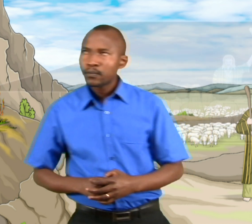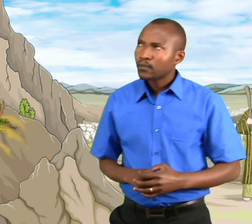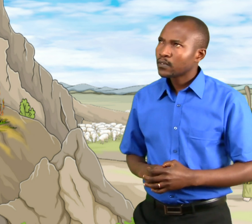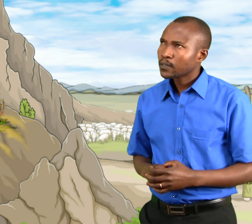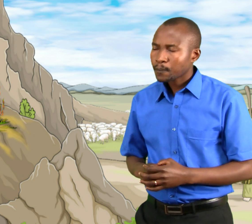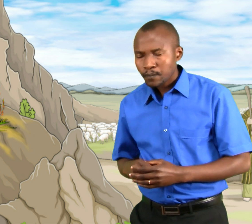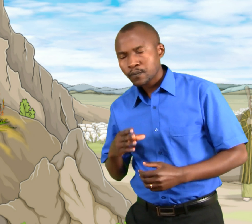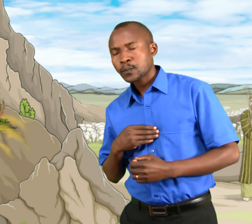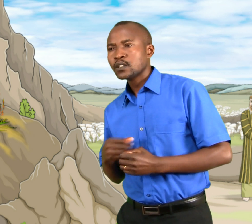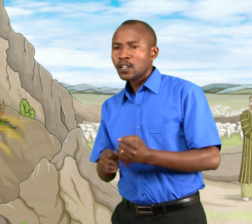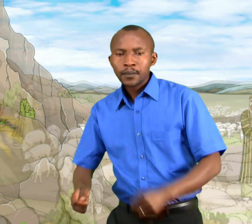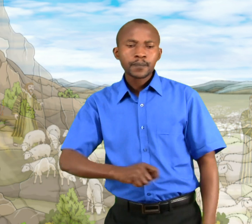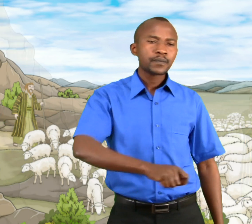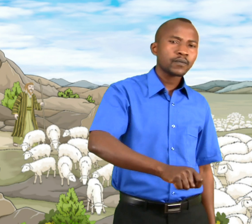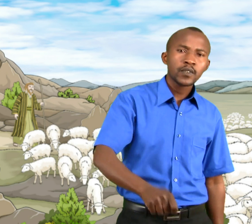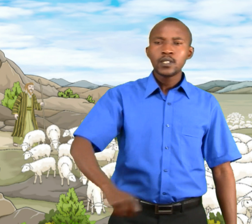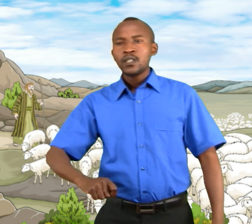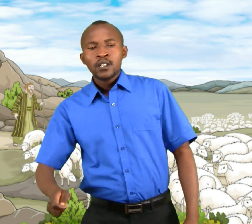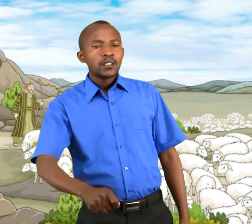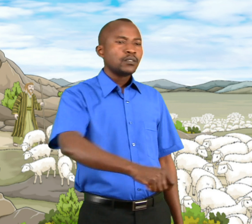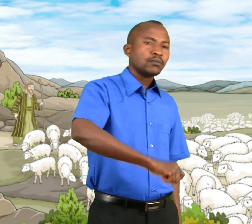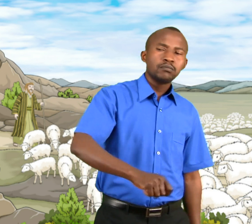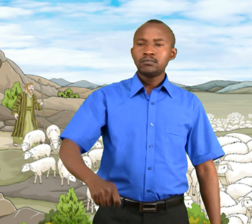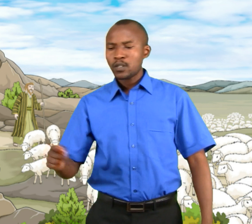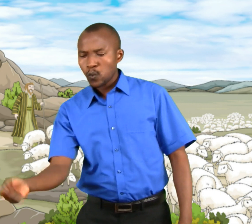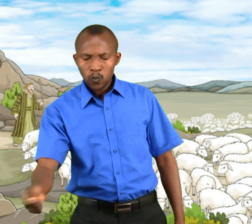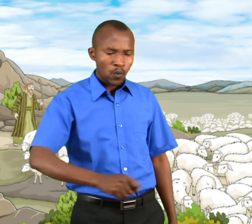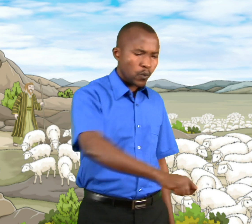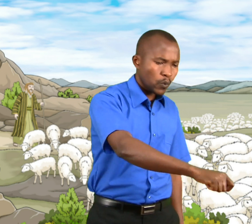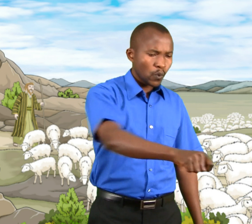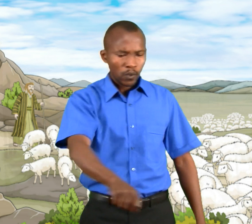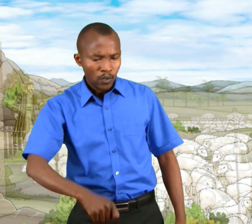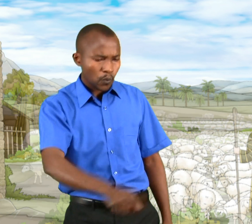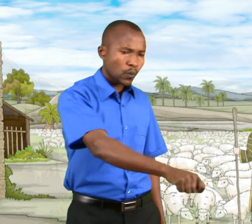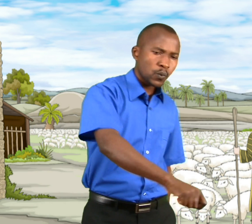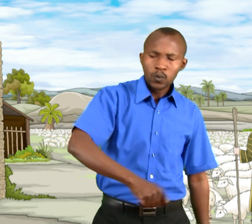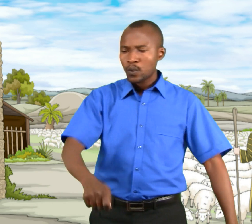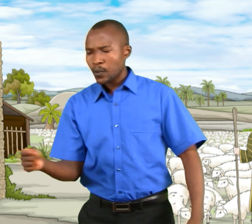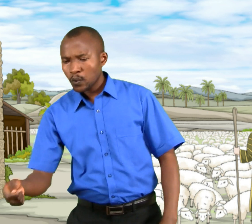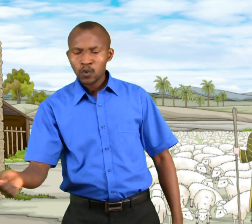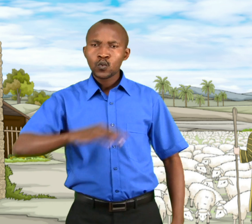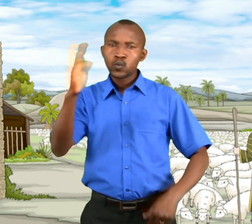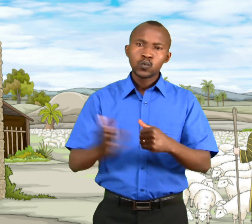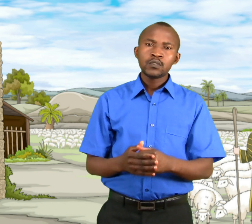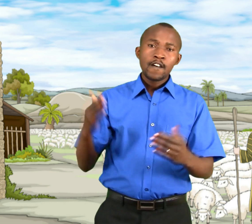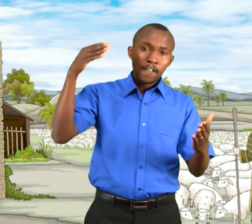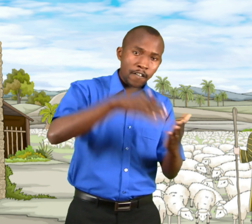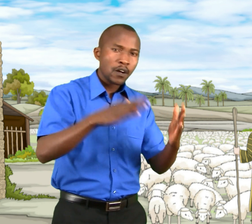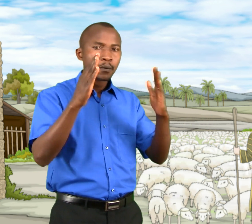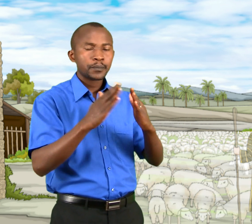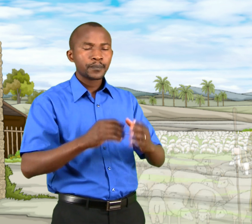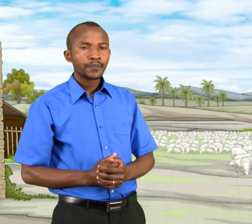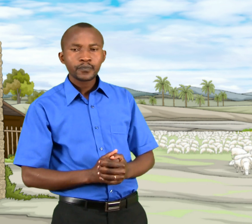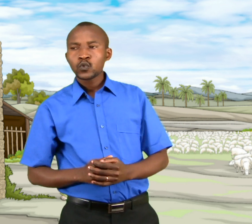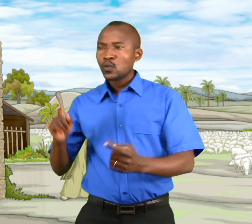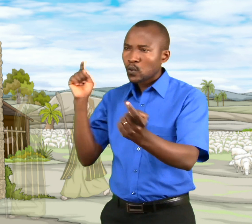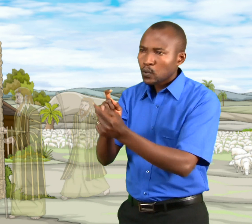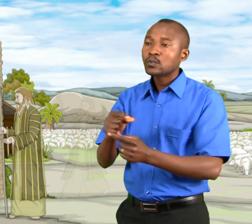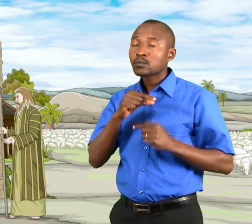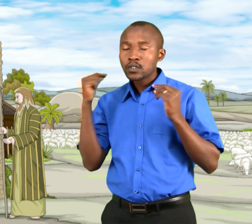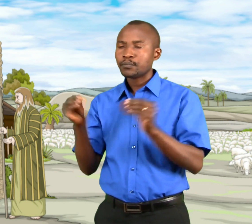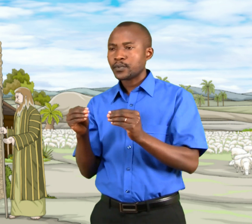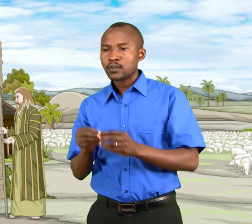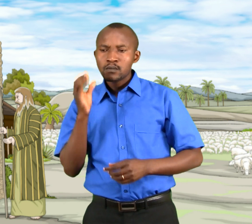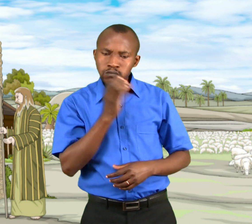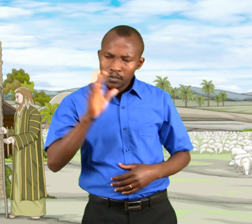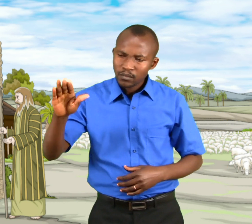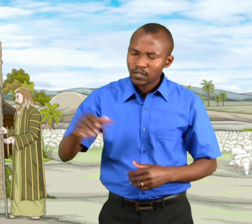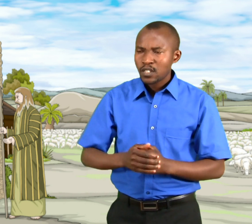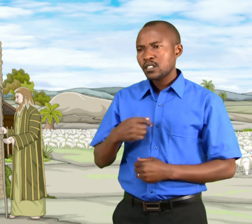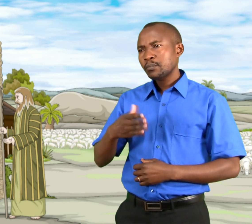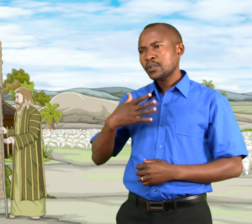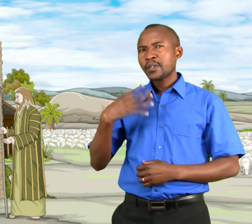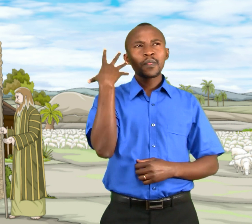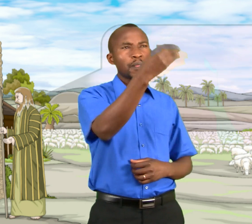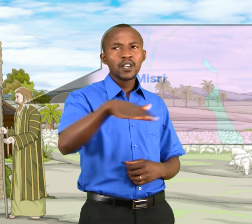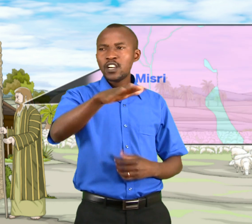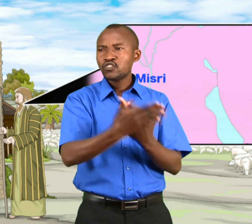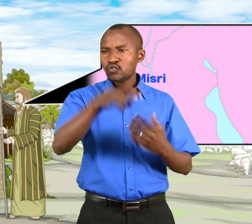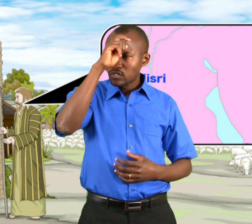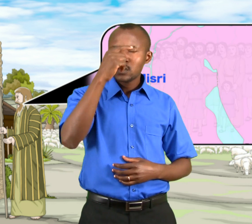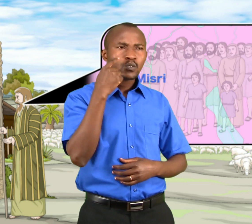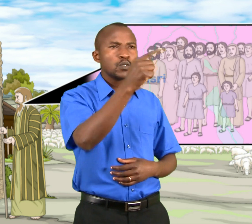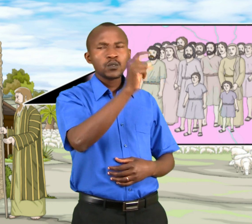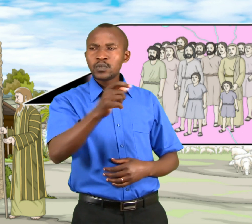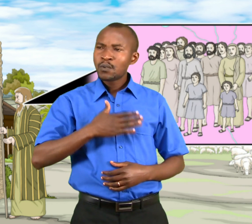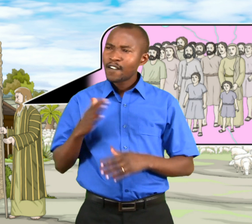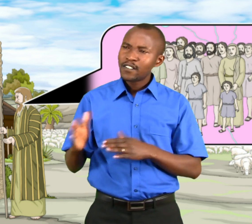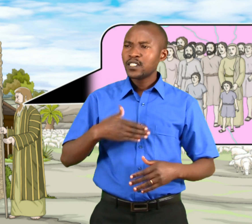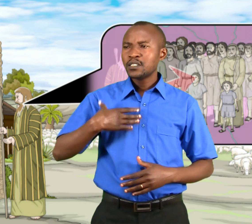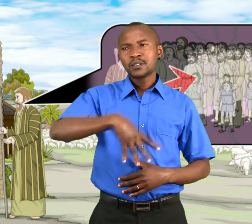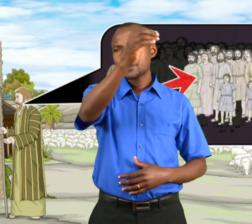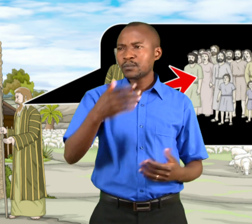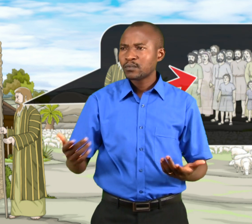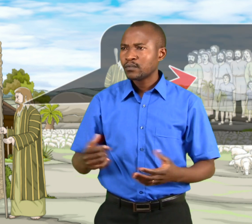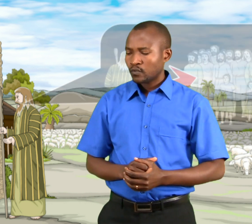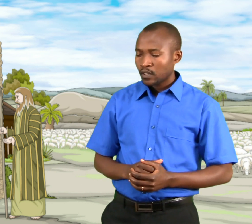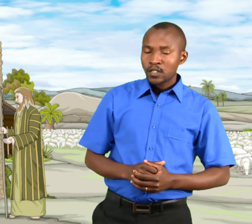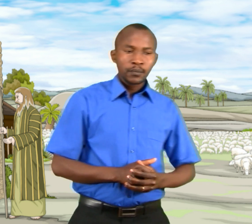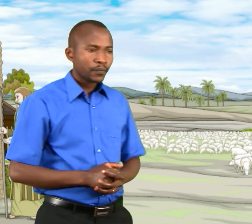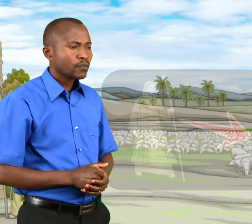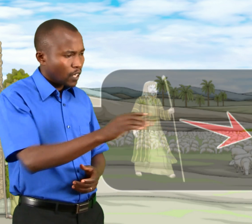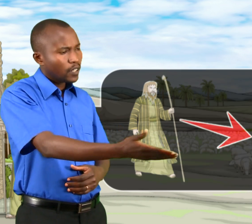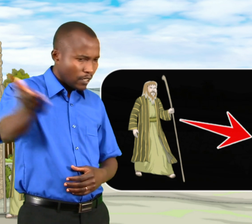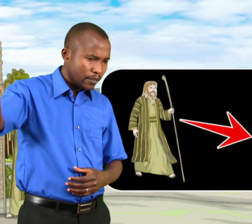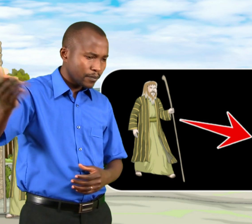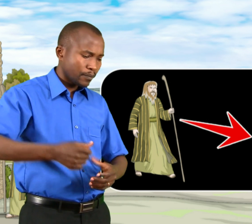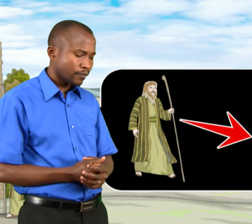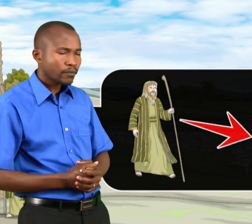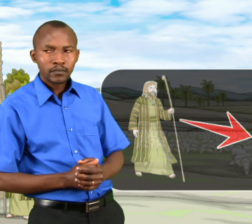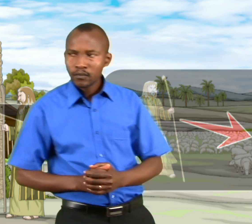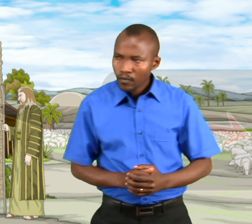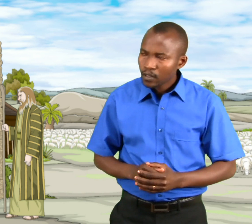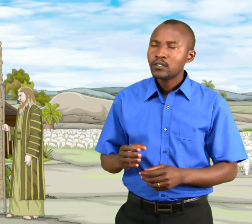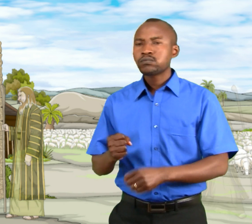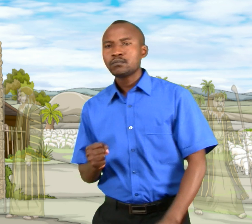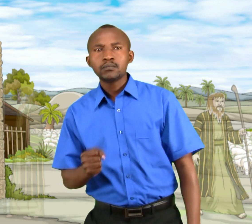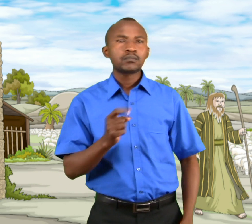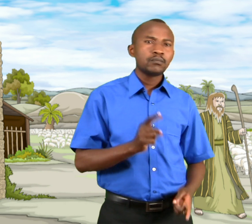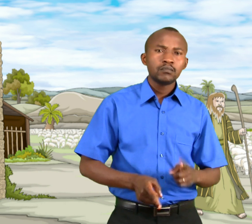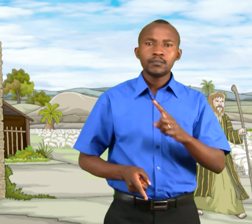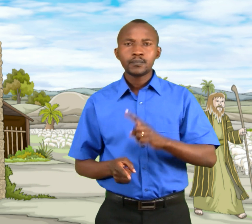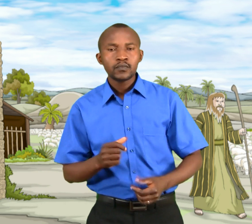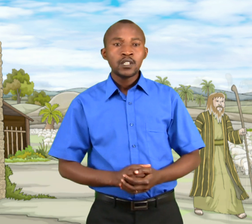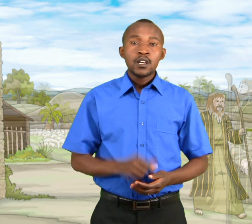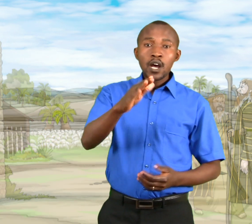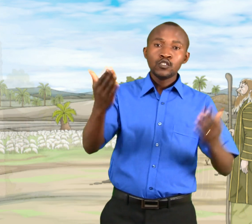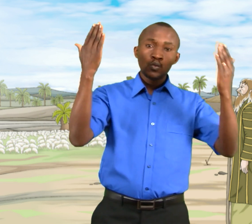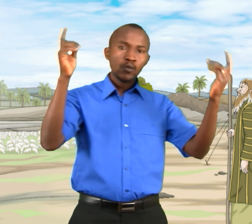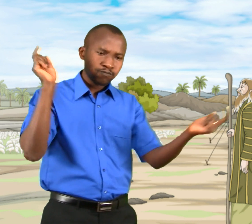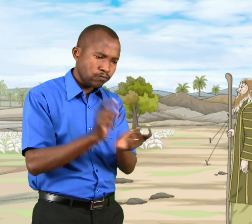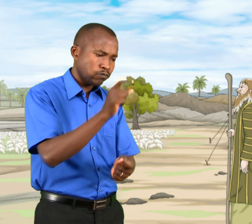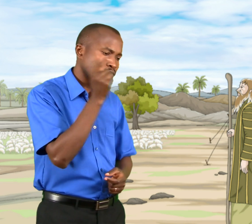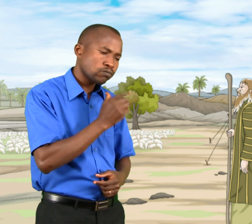Then Moses went back to his father-in-law Jethro and said to him, “Please let me return to my brothers in Egypt to see if they are still alive.”